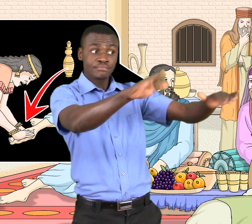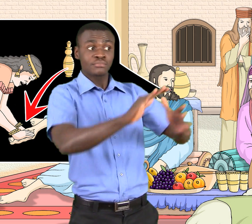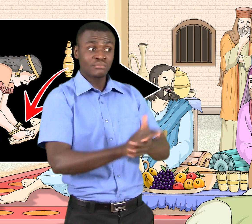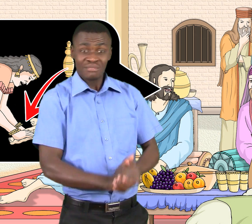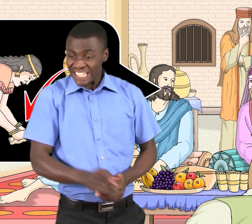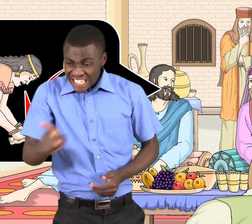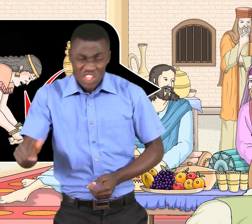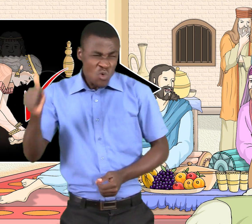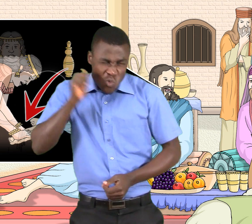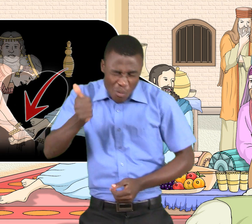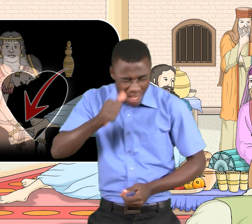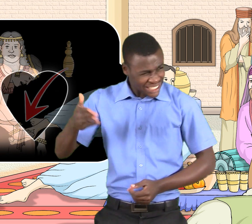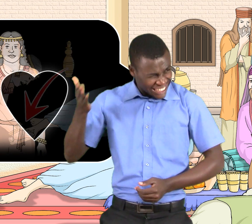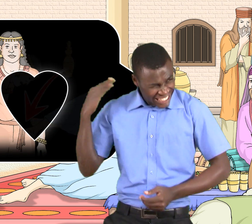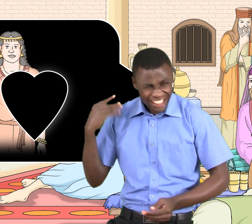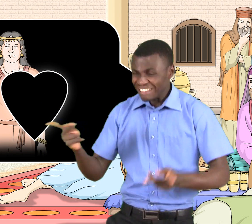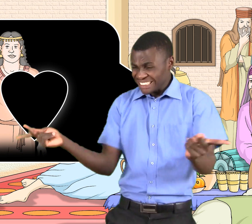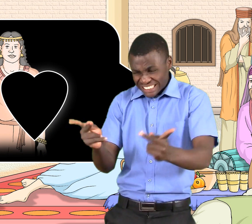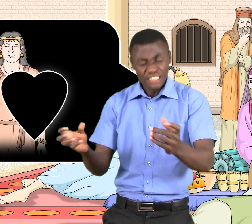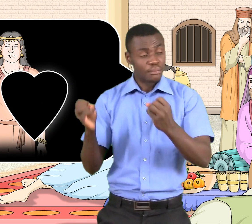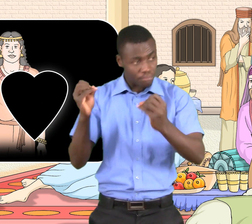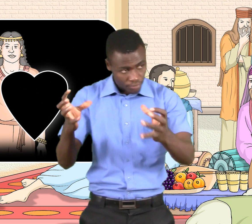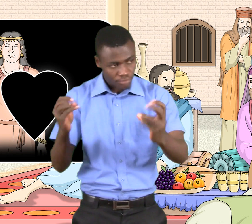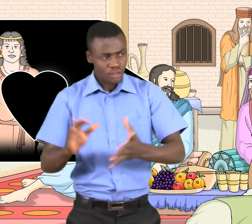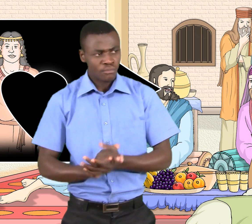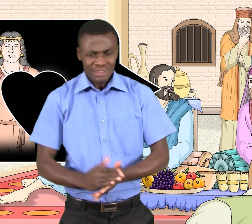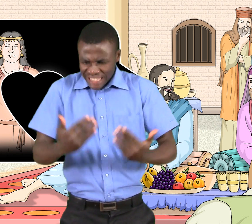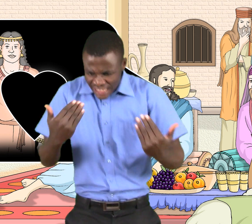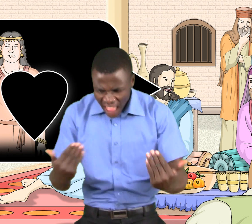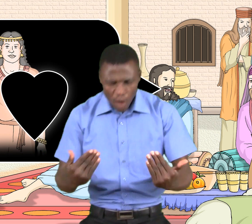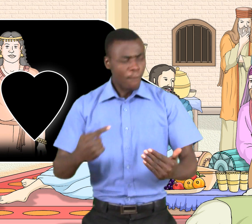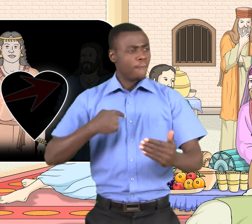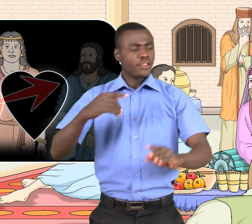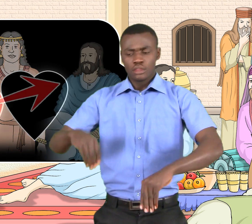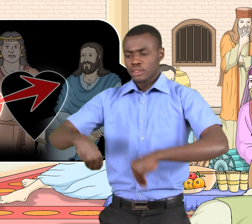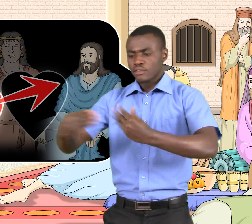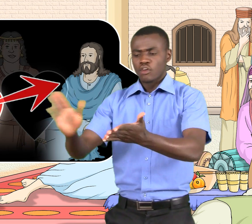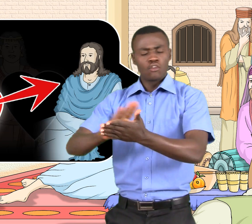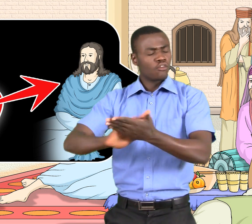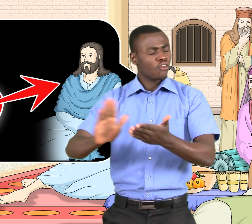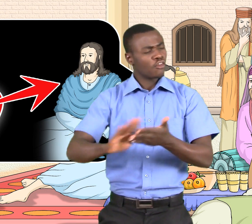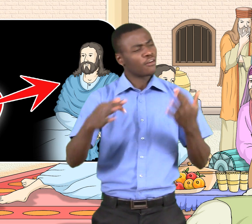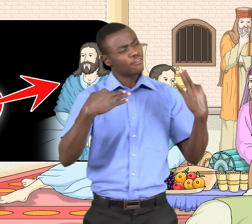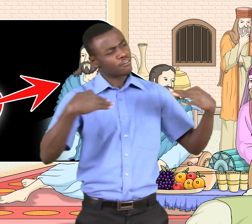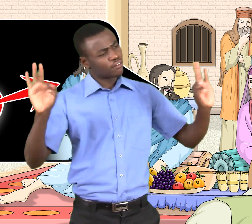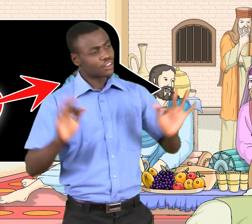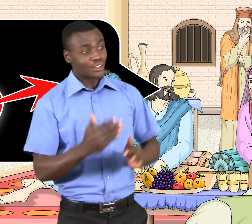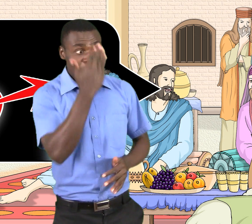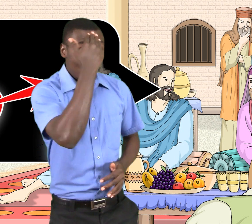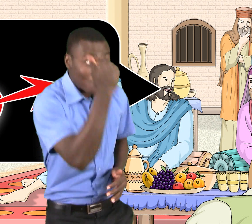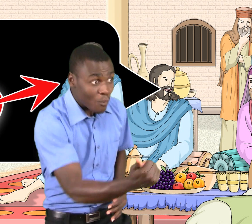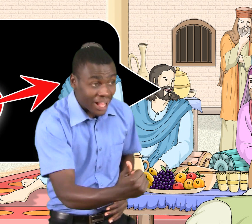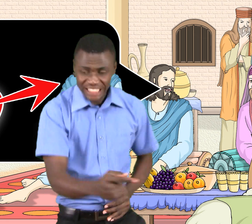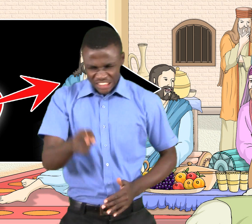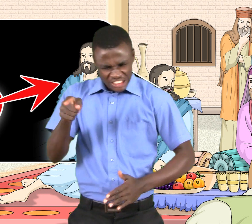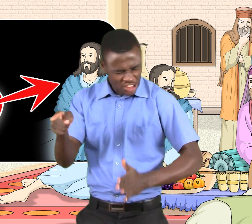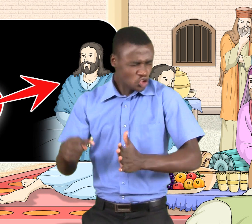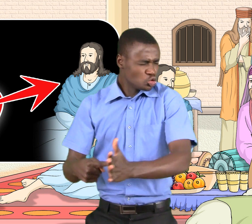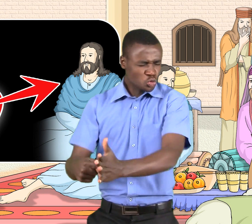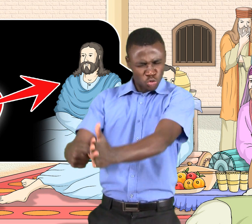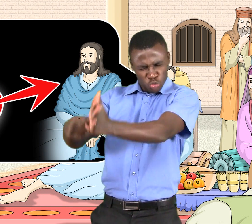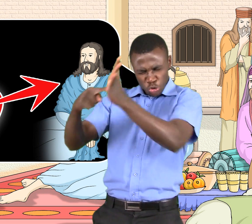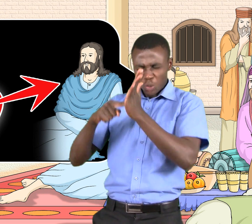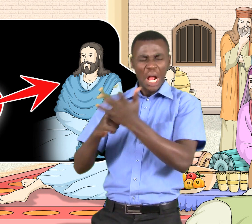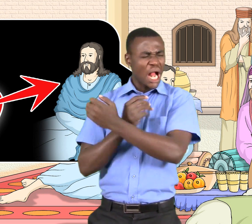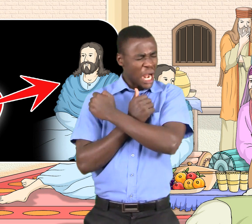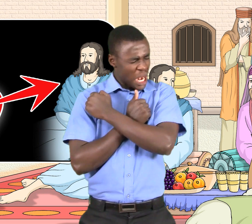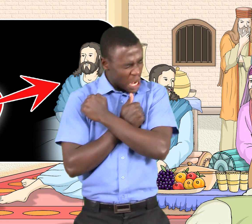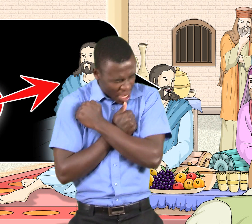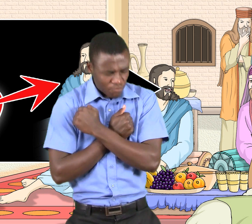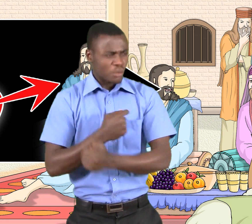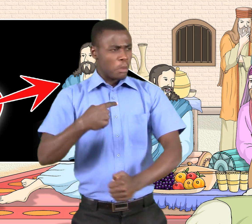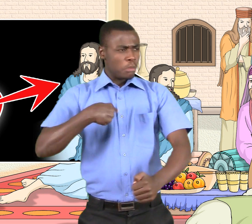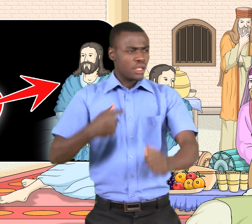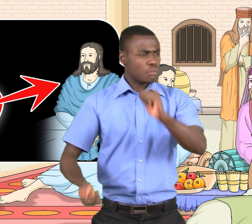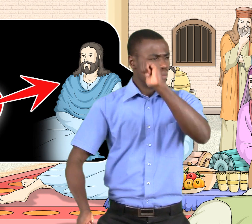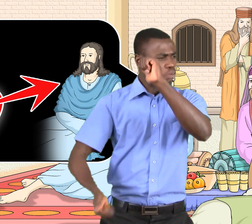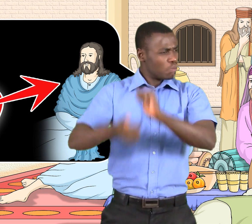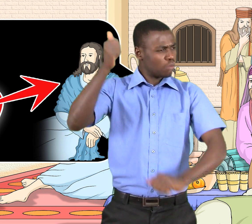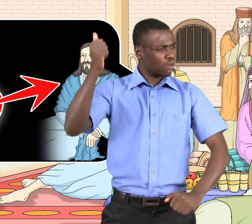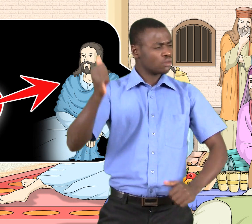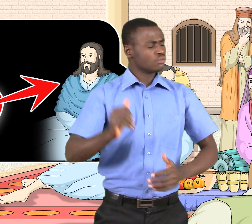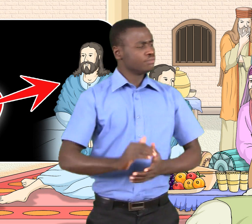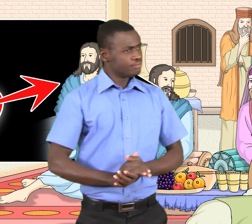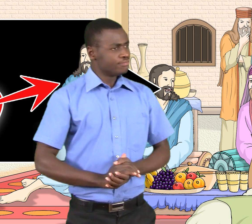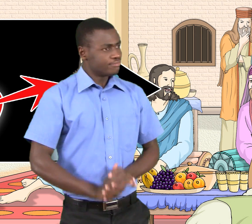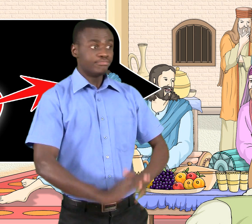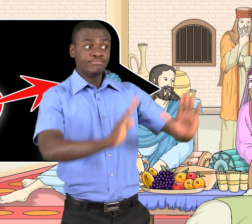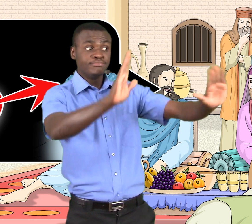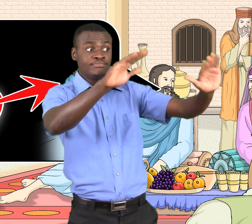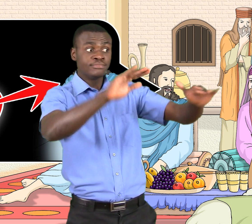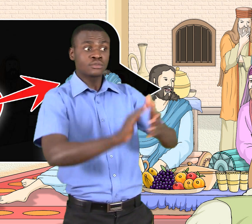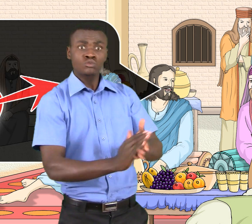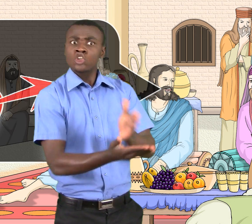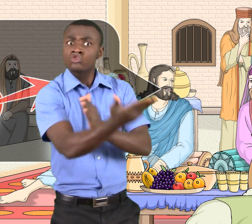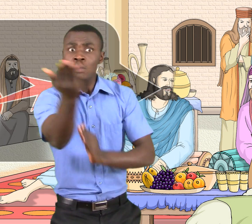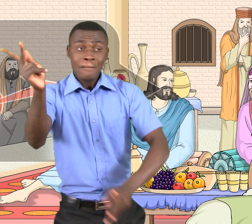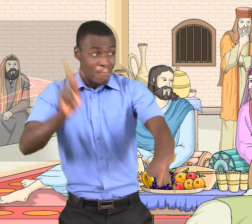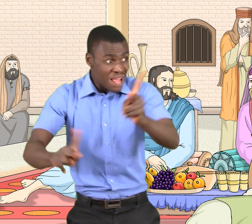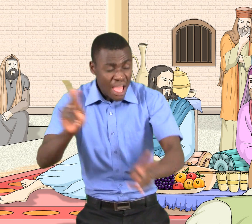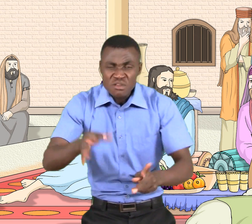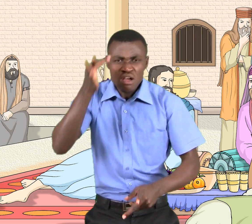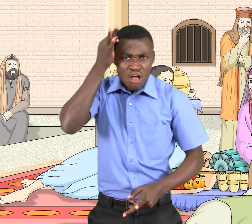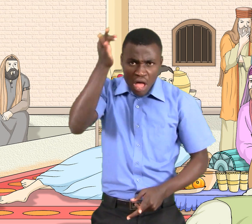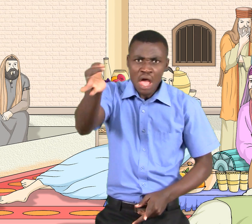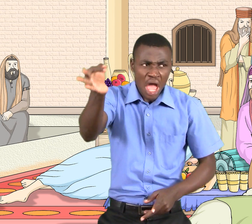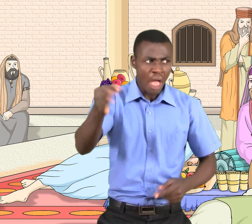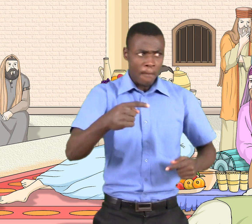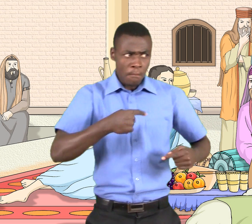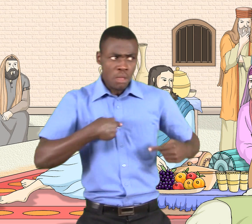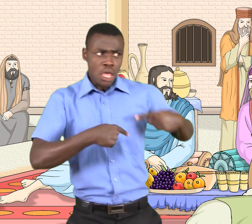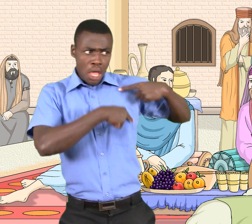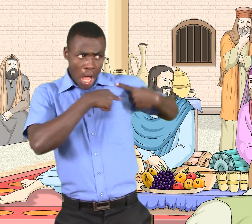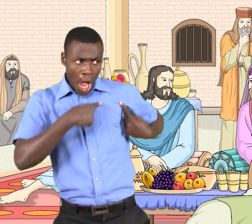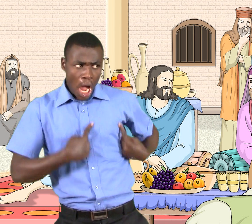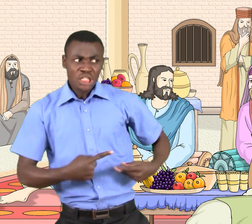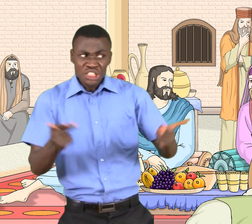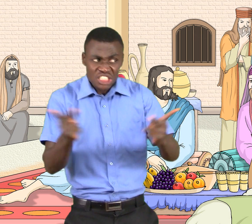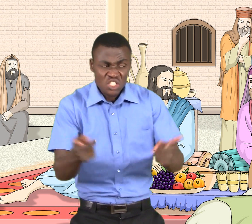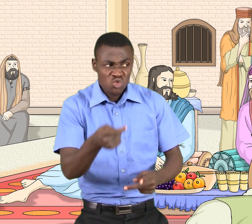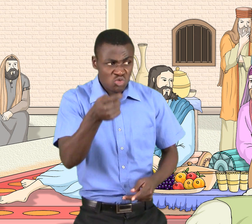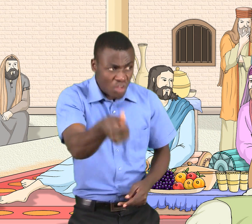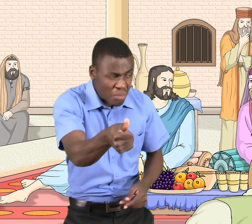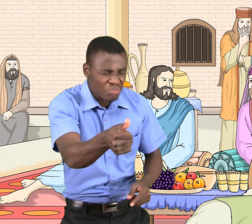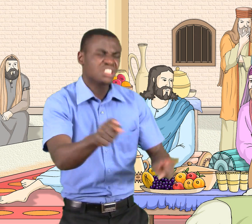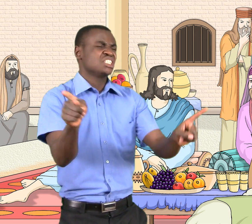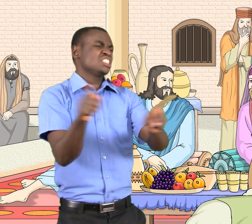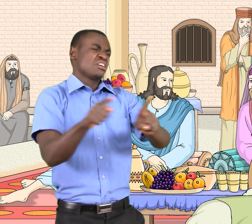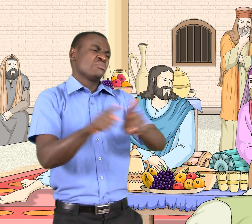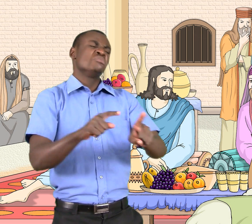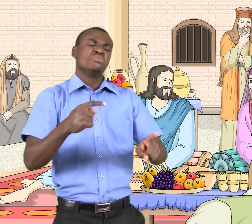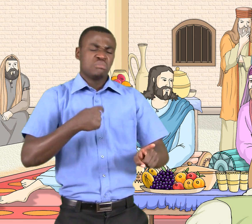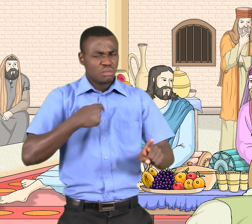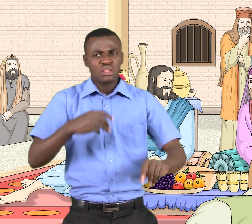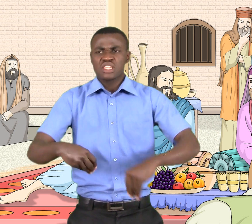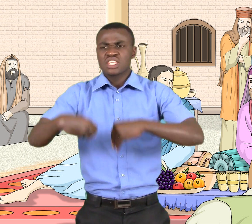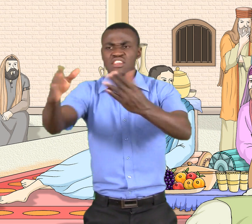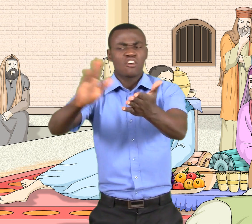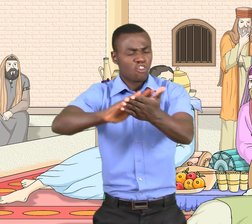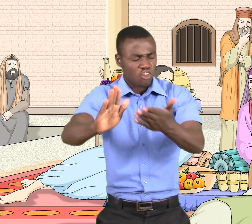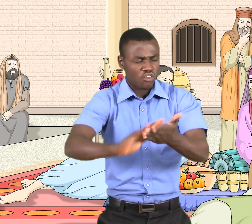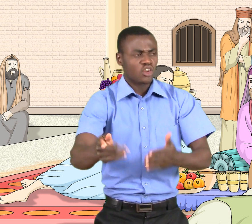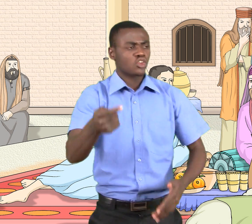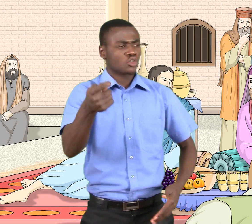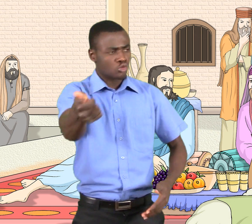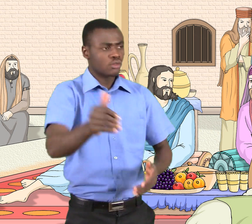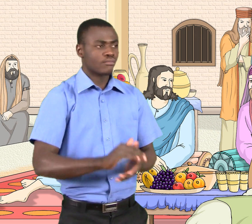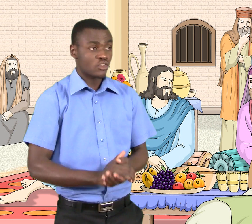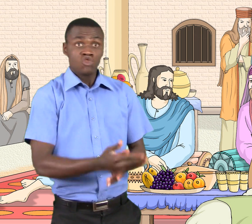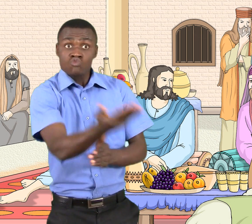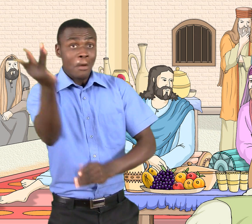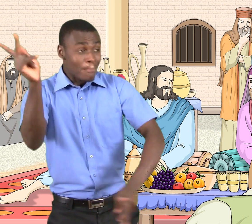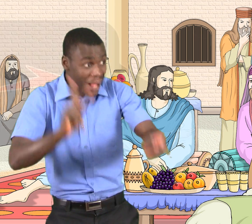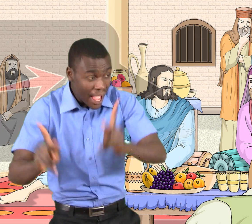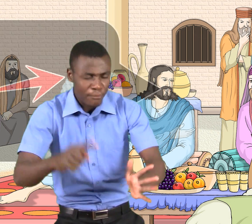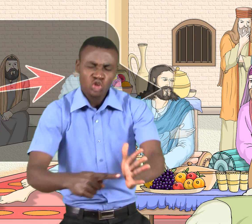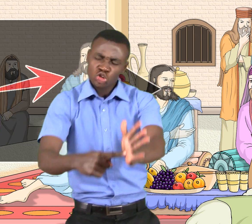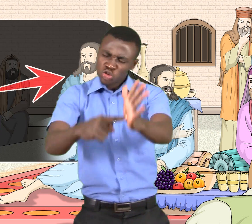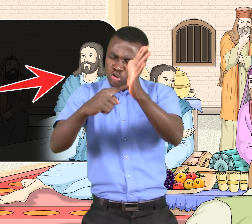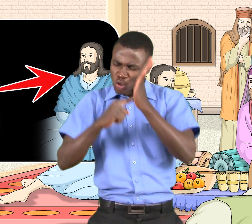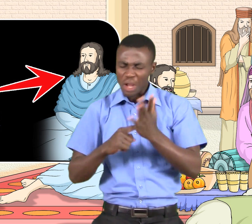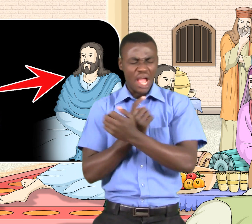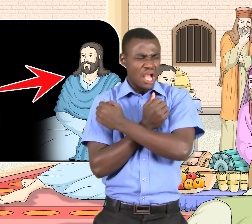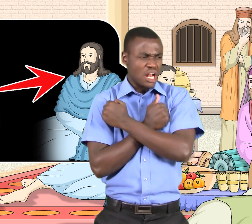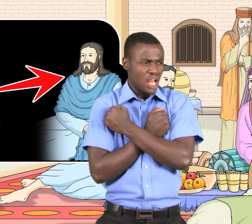Therefore I tell you, because her many sins have been forgiven, she has loved much.